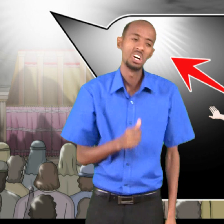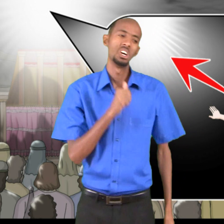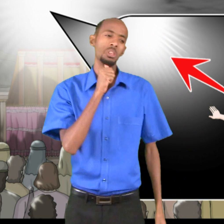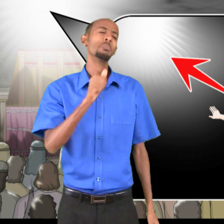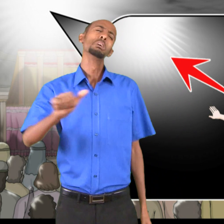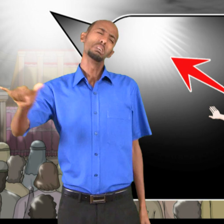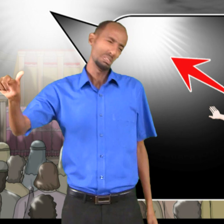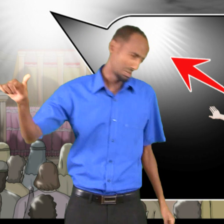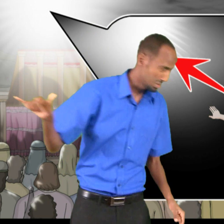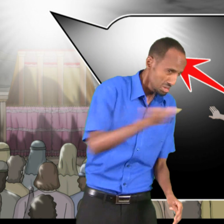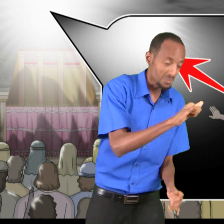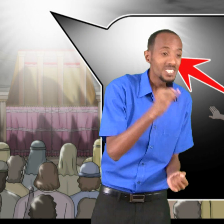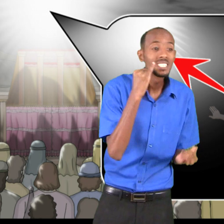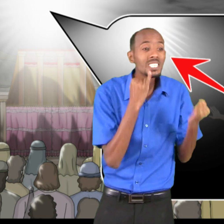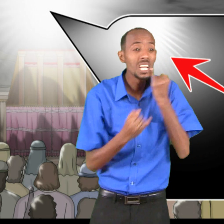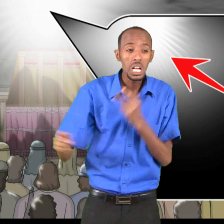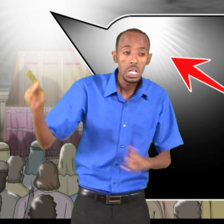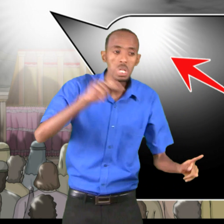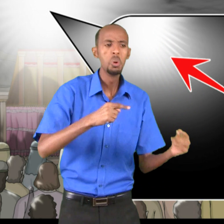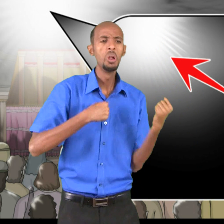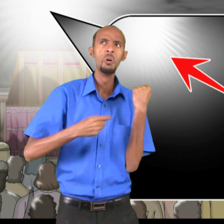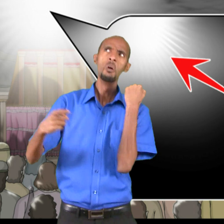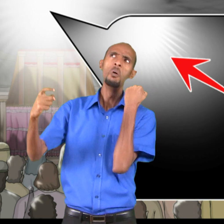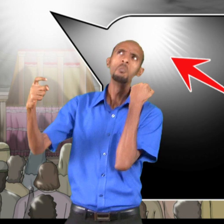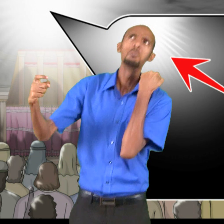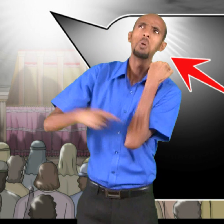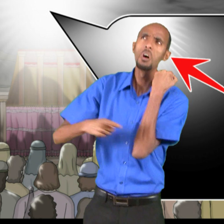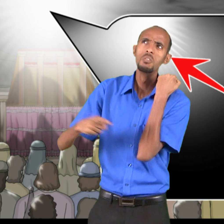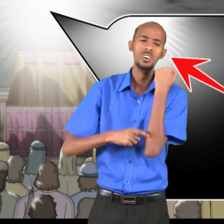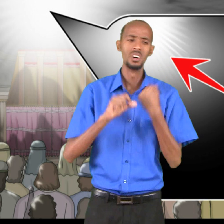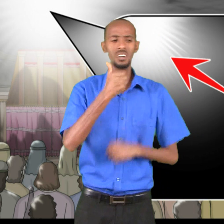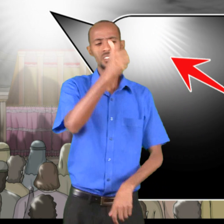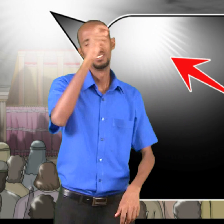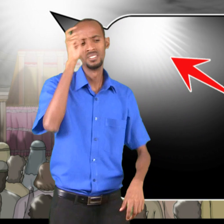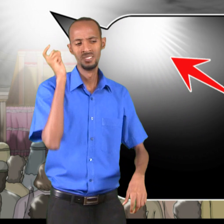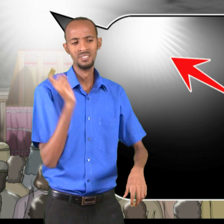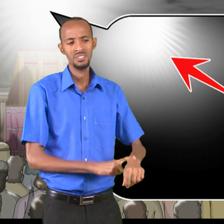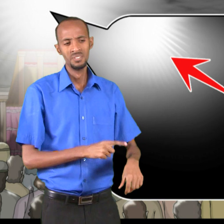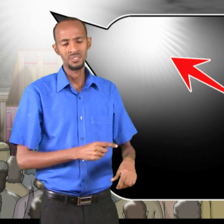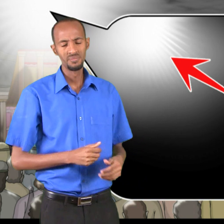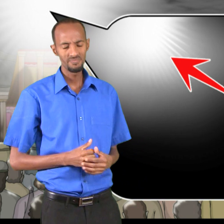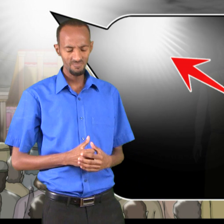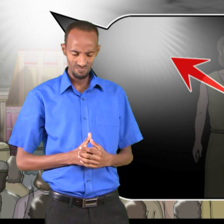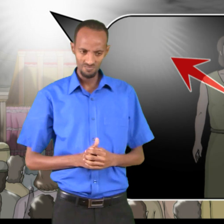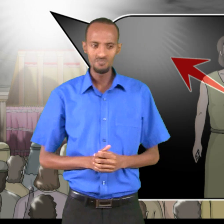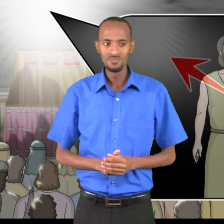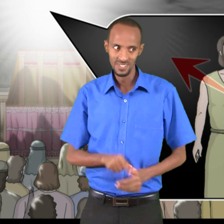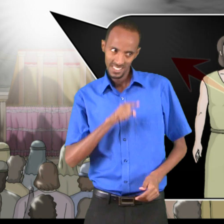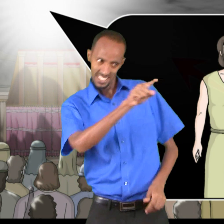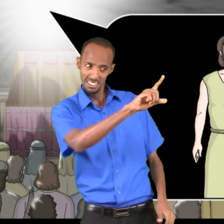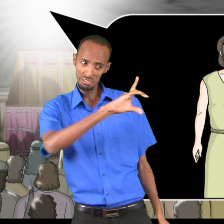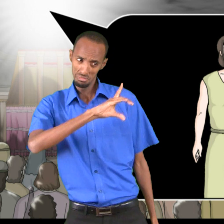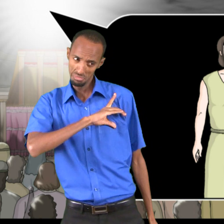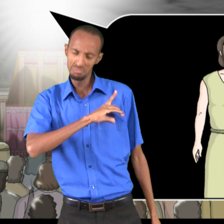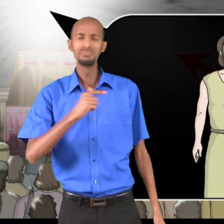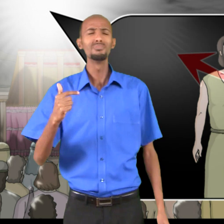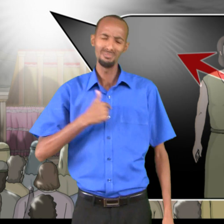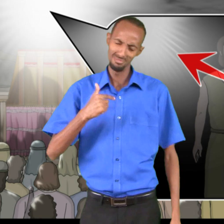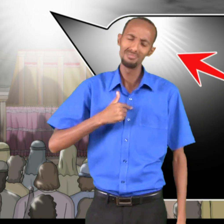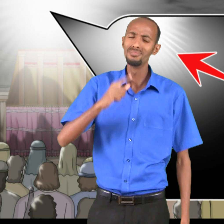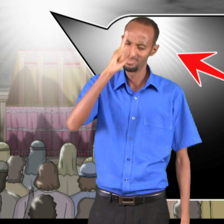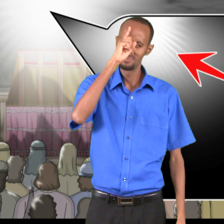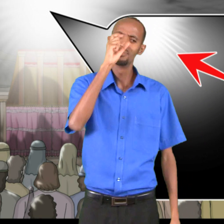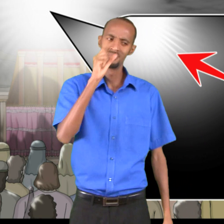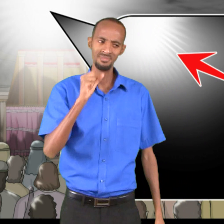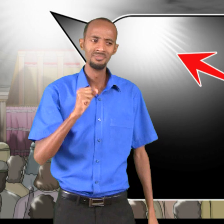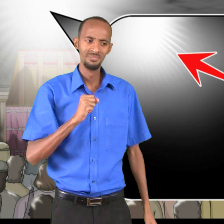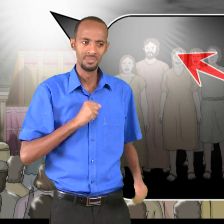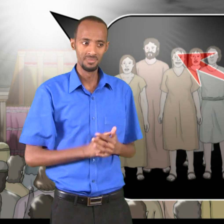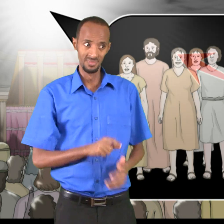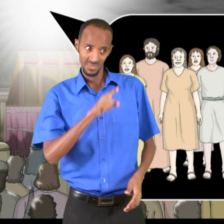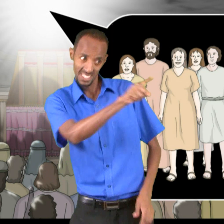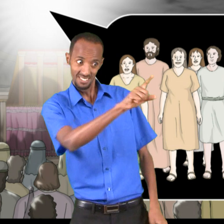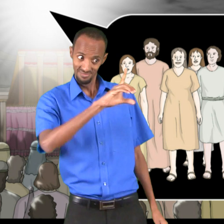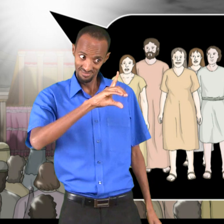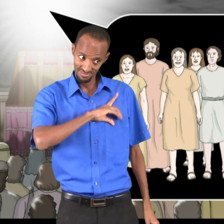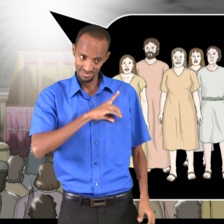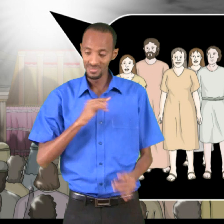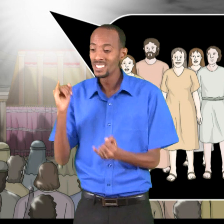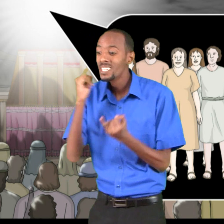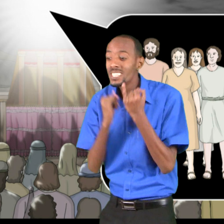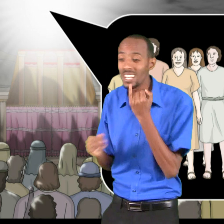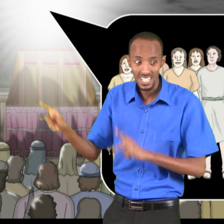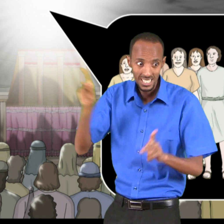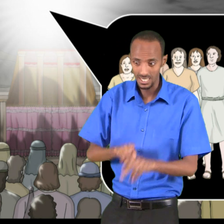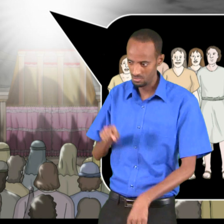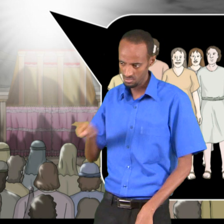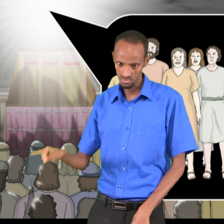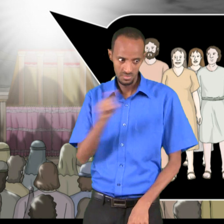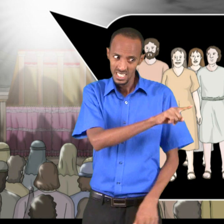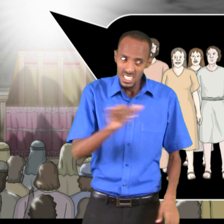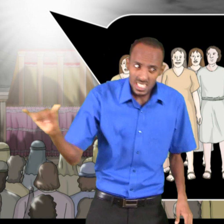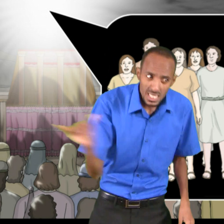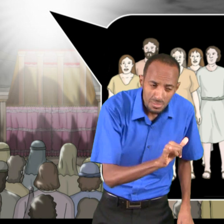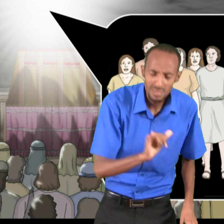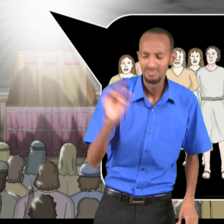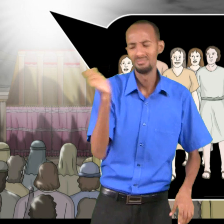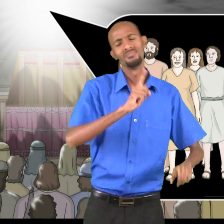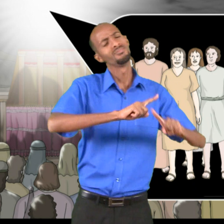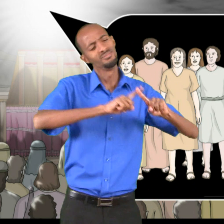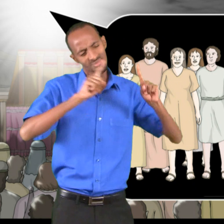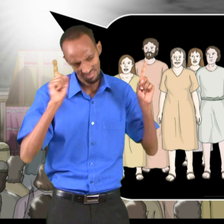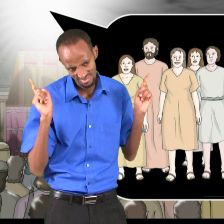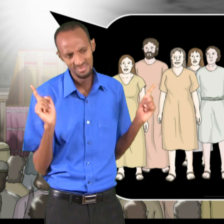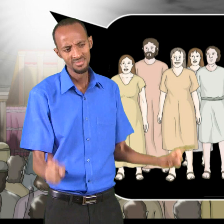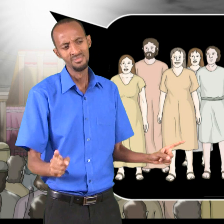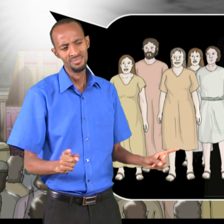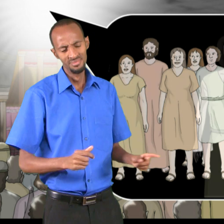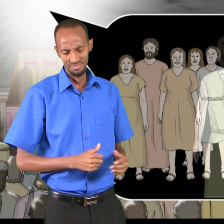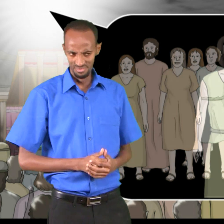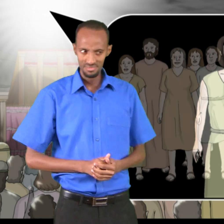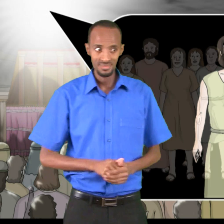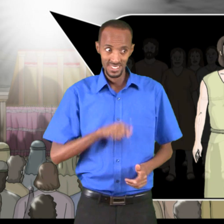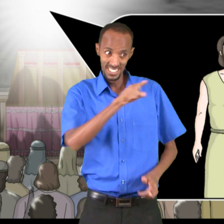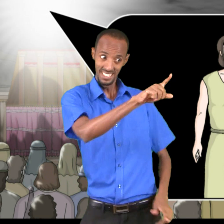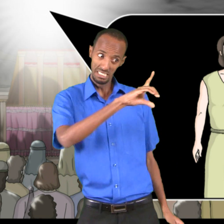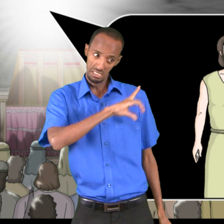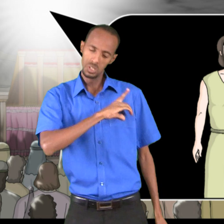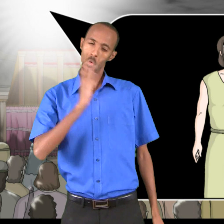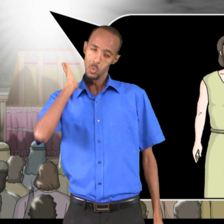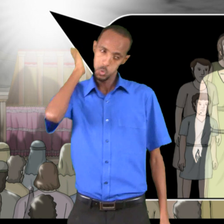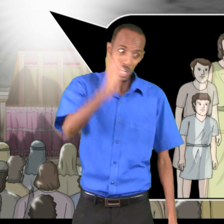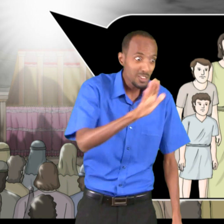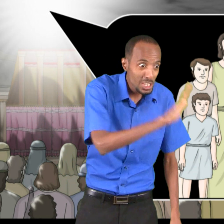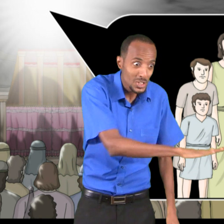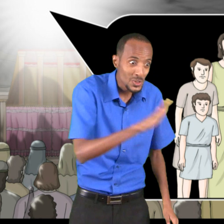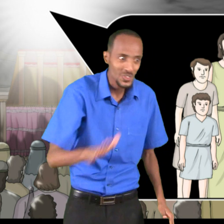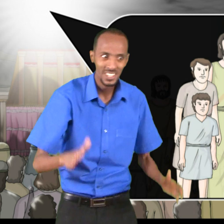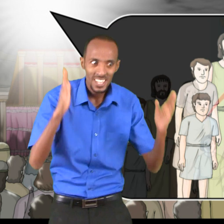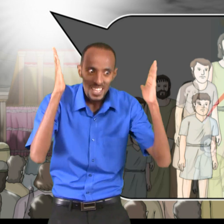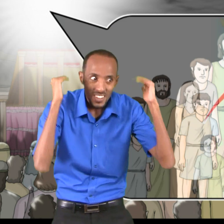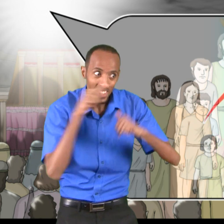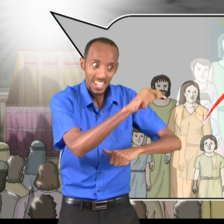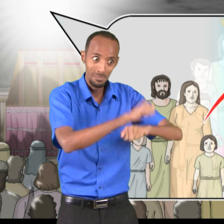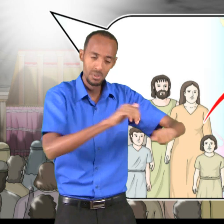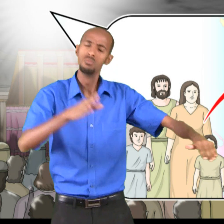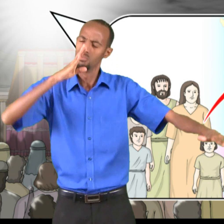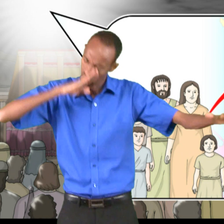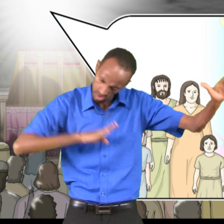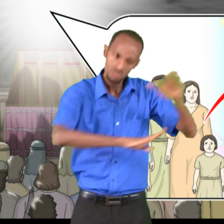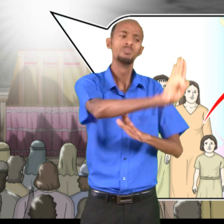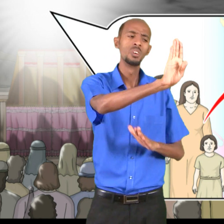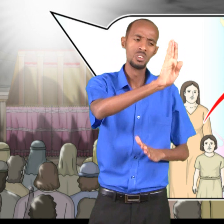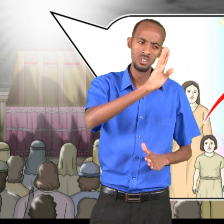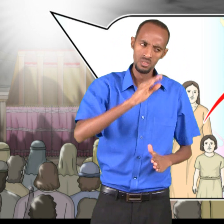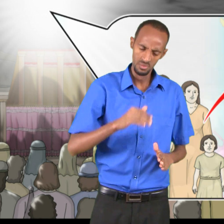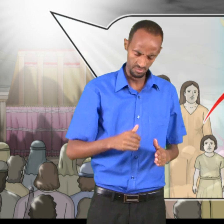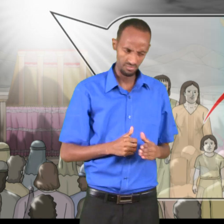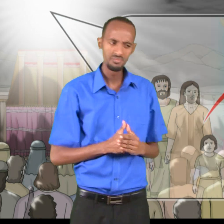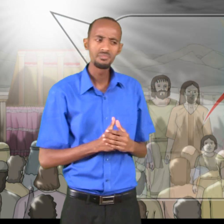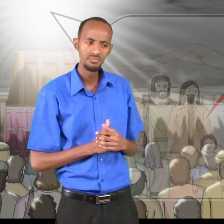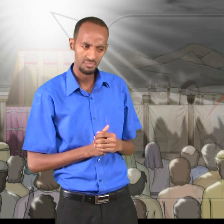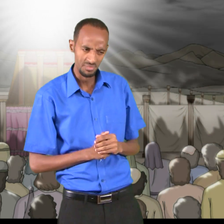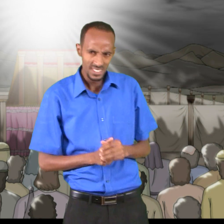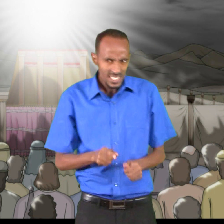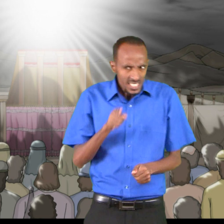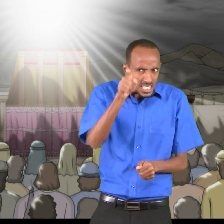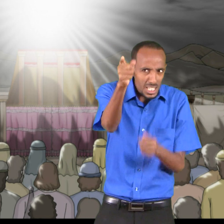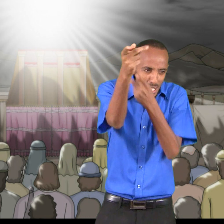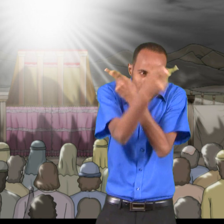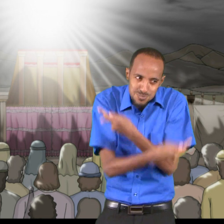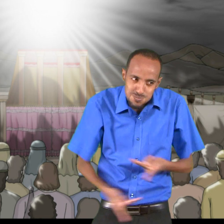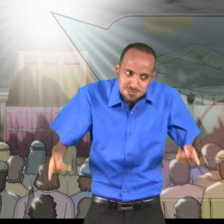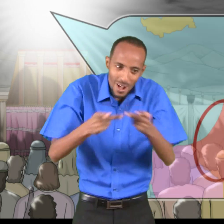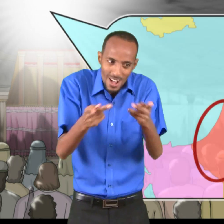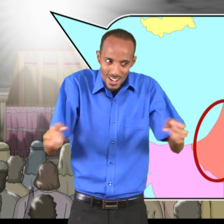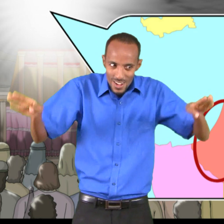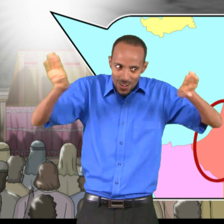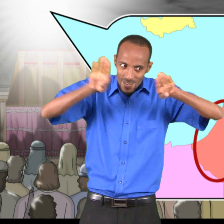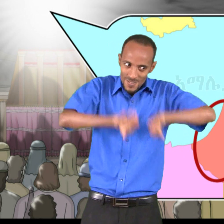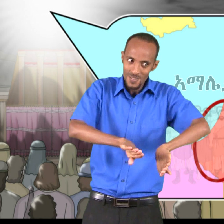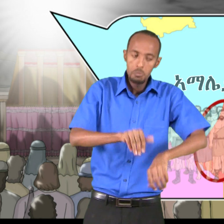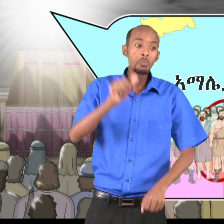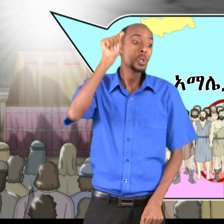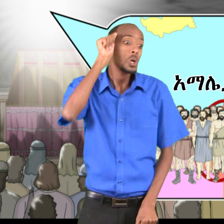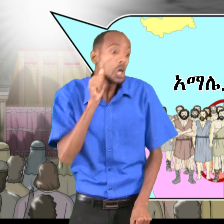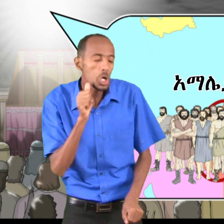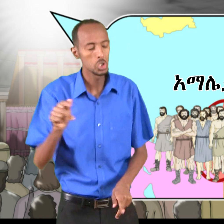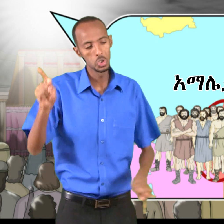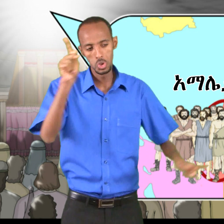But because My servant Caleb has a different spirit and has followed Me wholeheartedly, I will bring him into the land he has entered, and his descendants will inherit it.